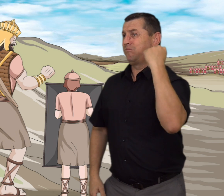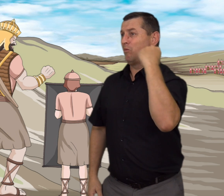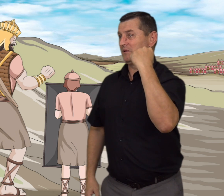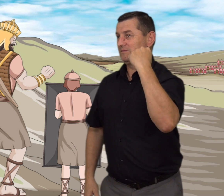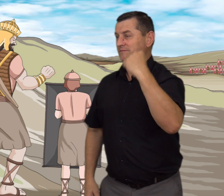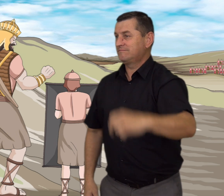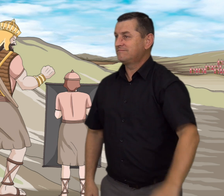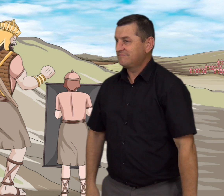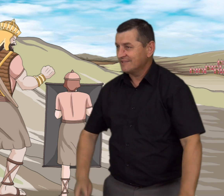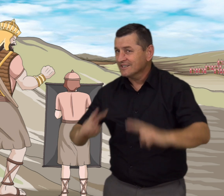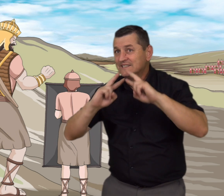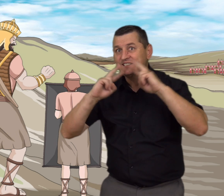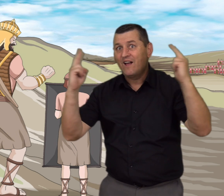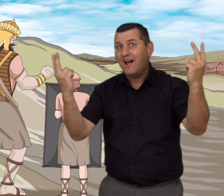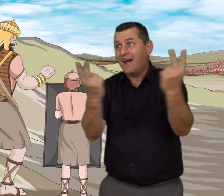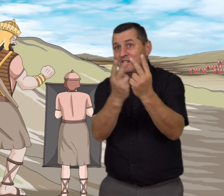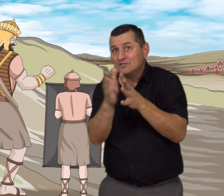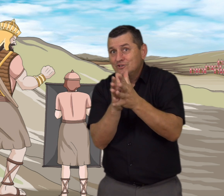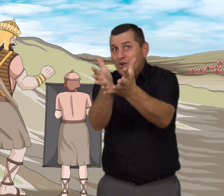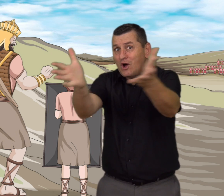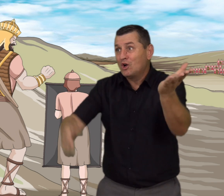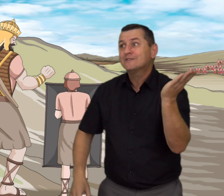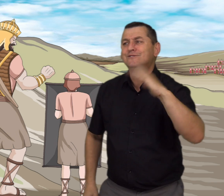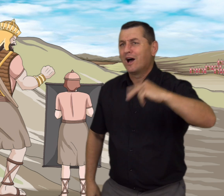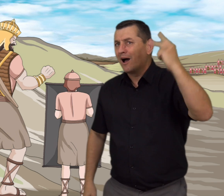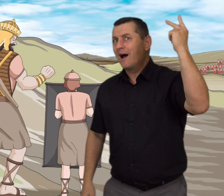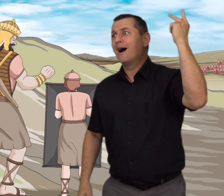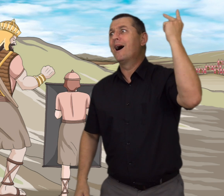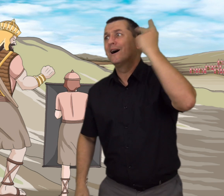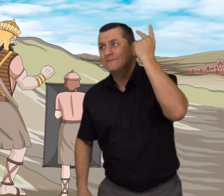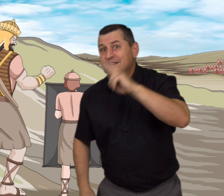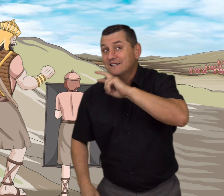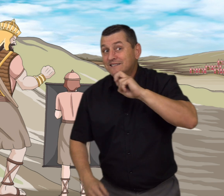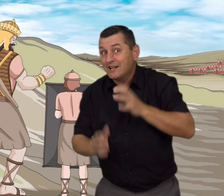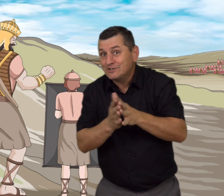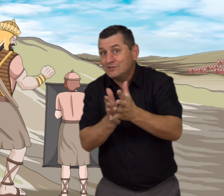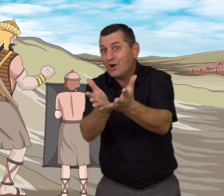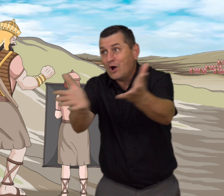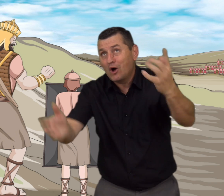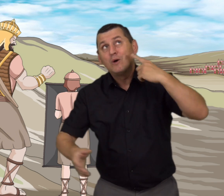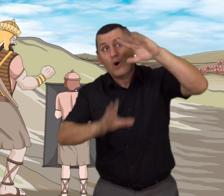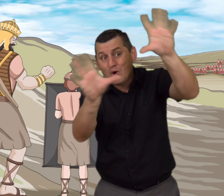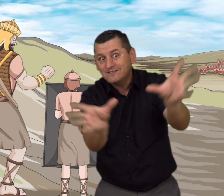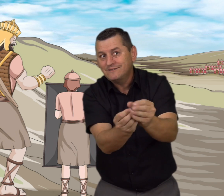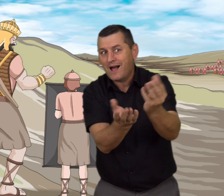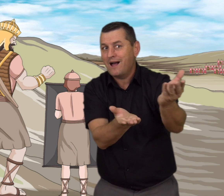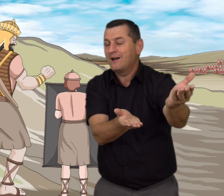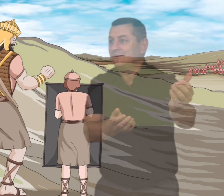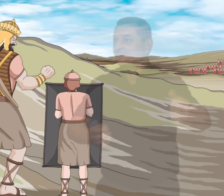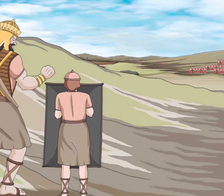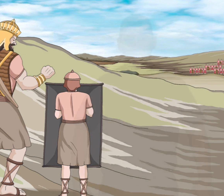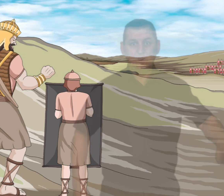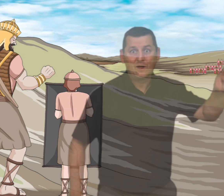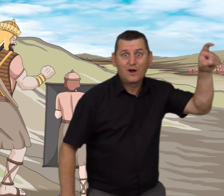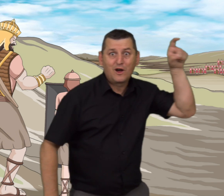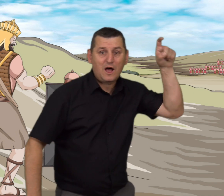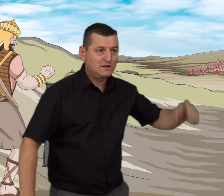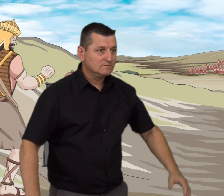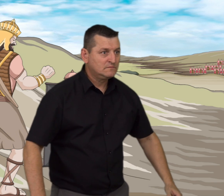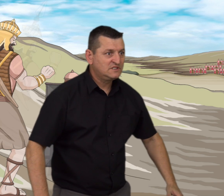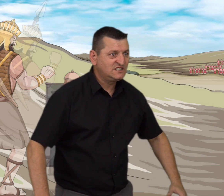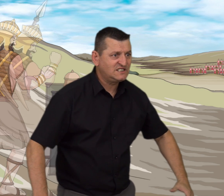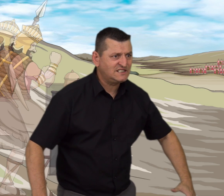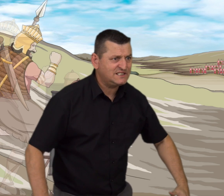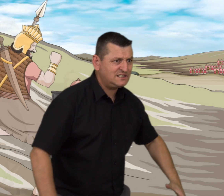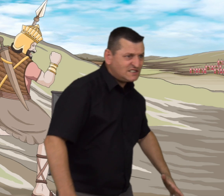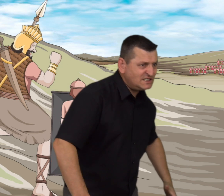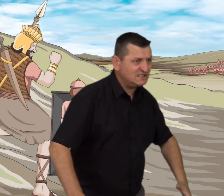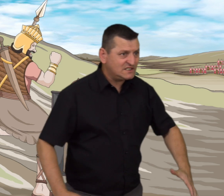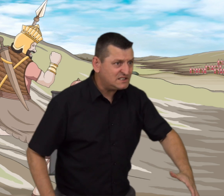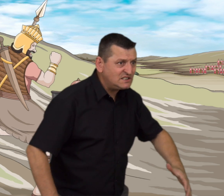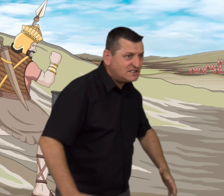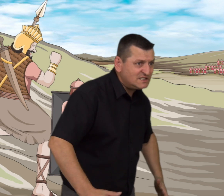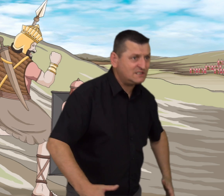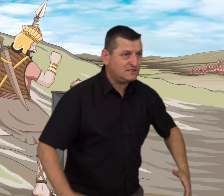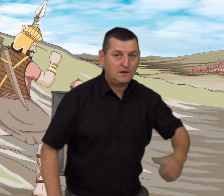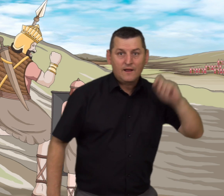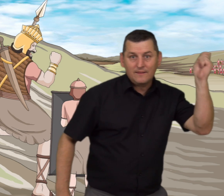for the battle is the LORD’s, and He will give all of you into our hands.”